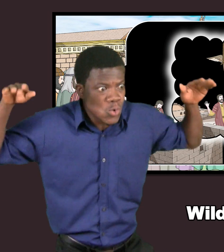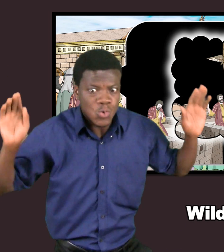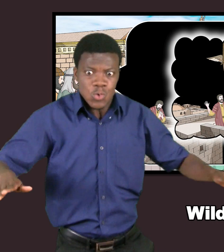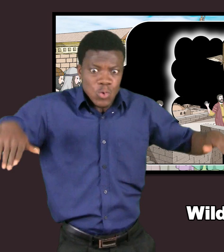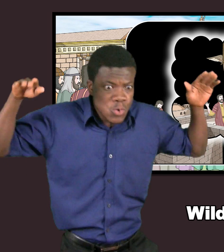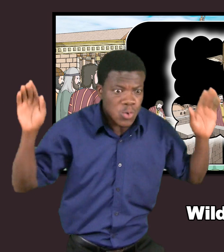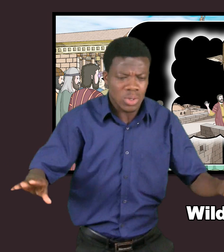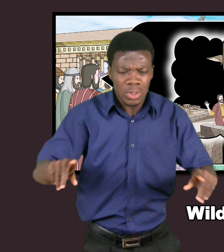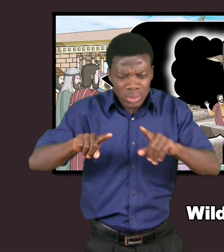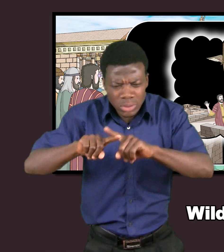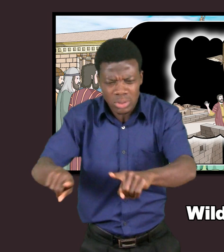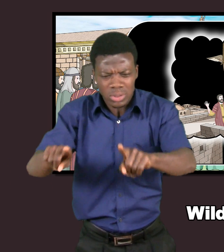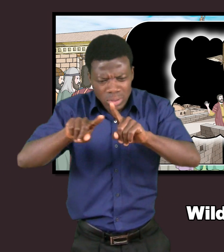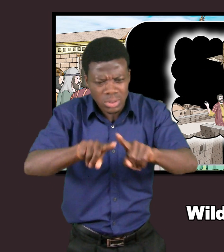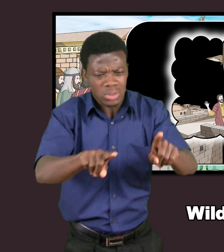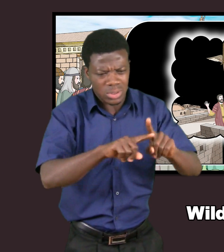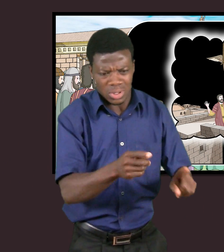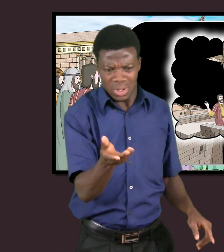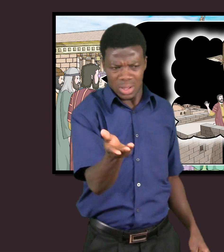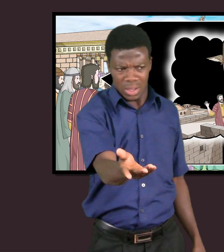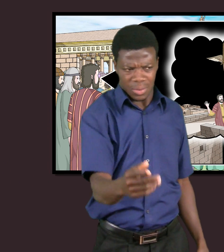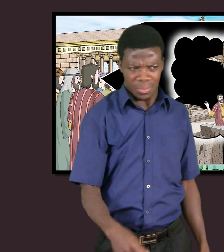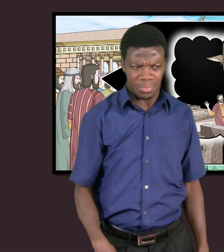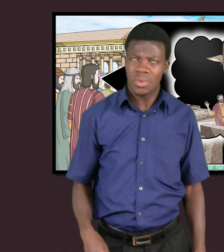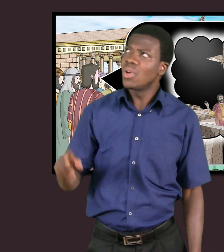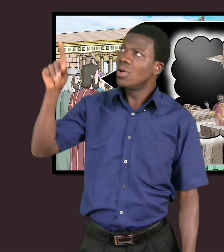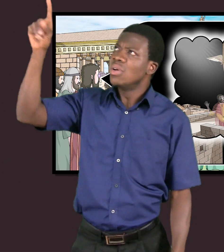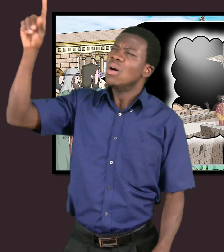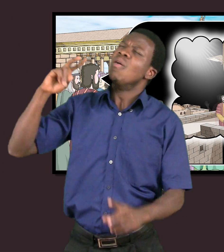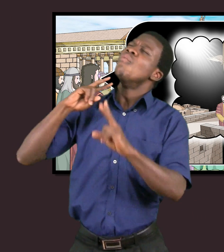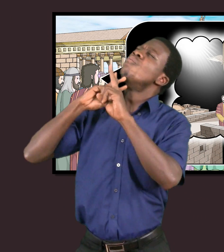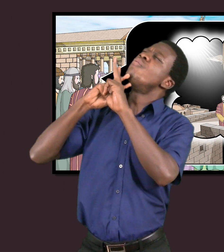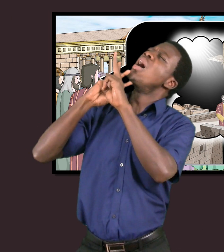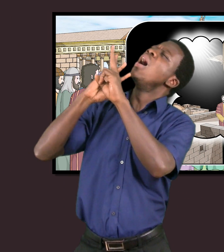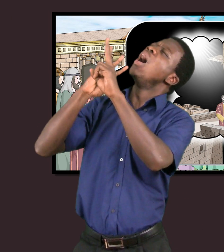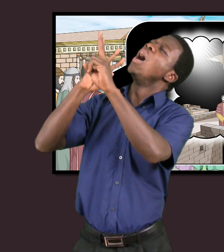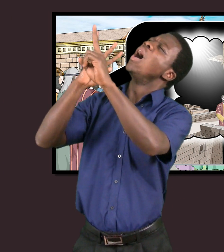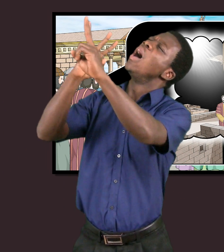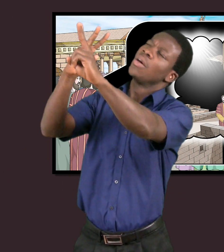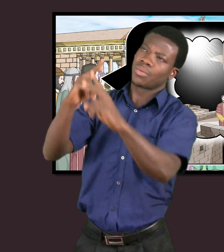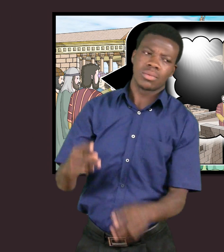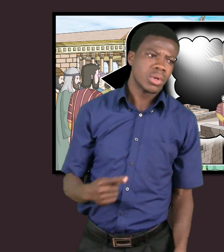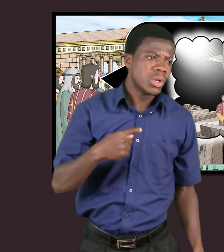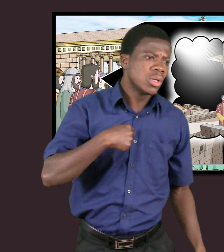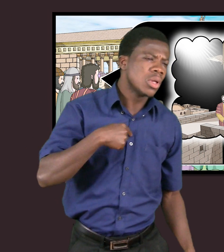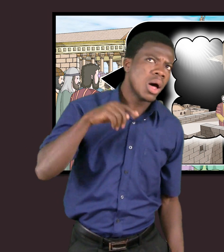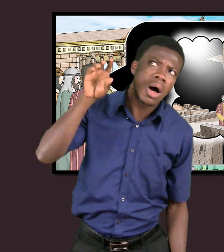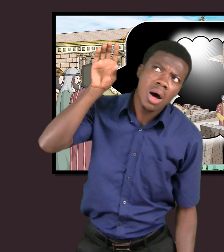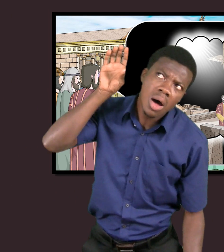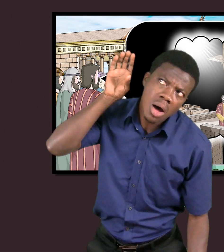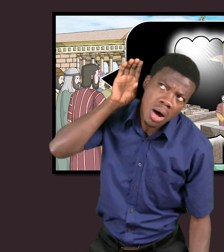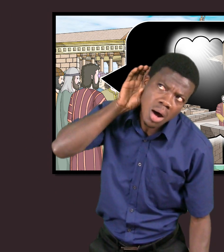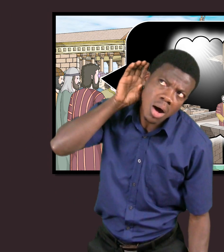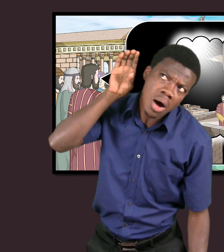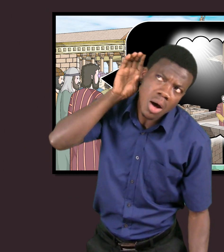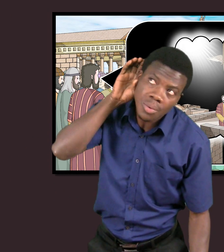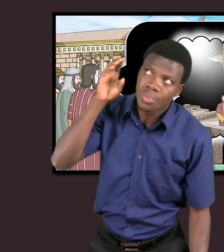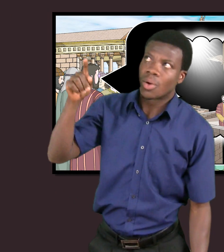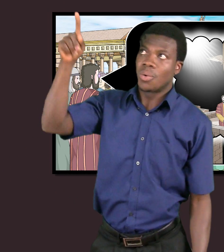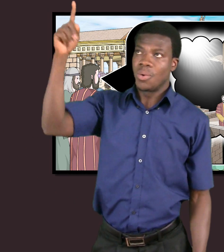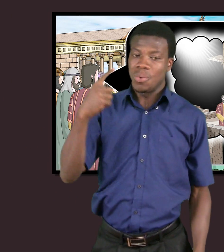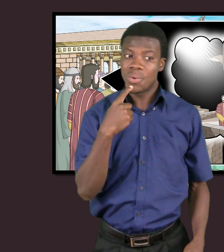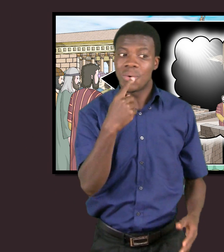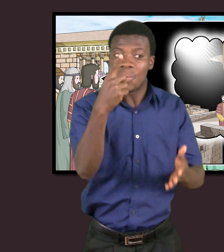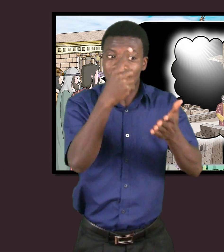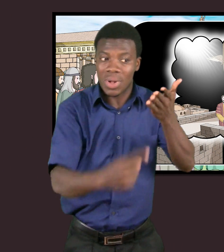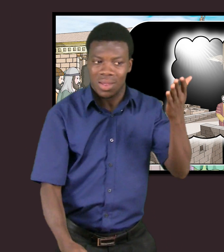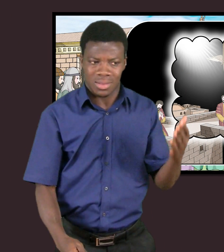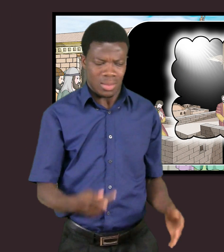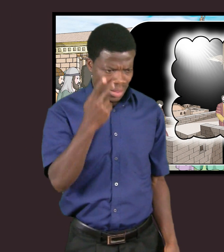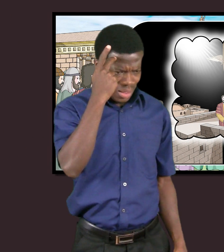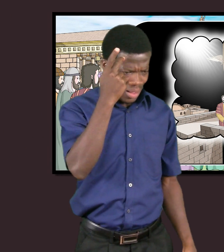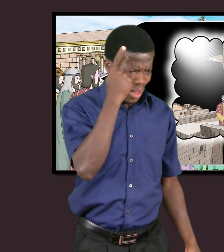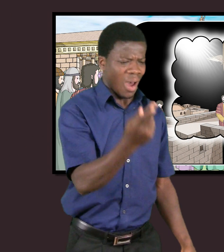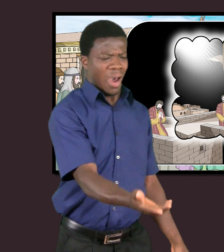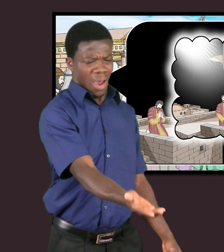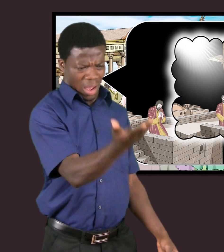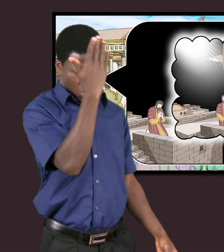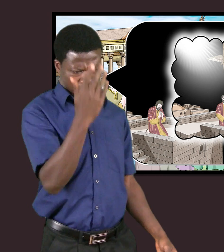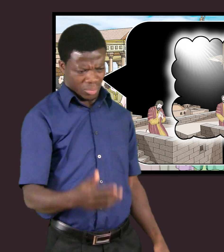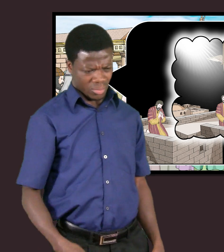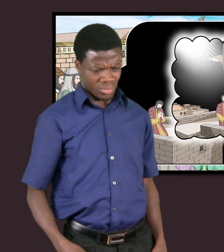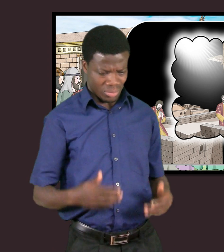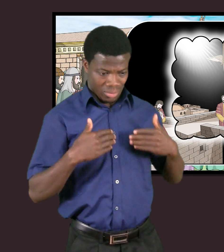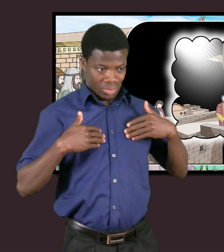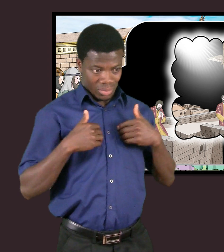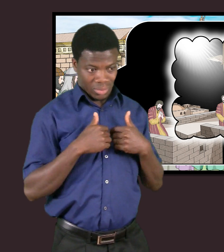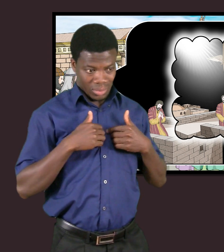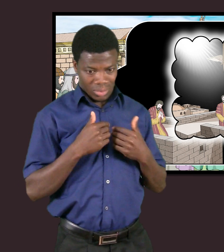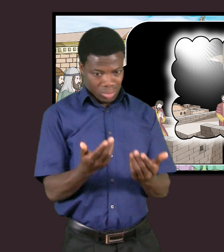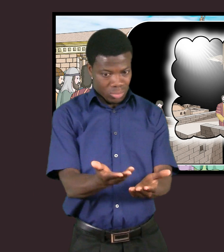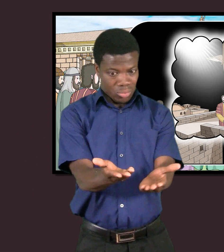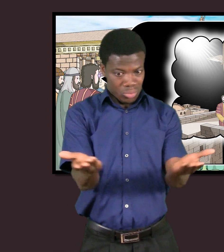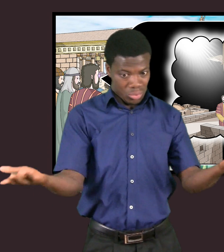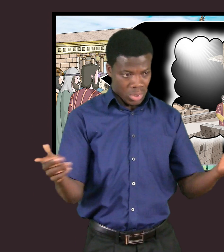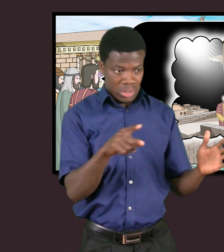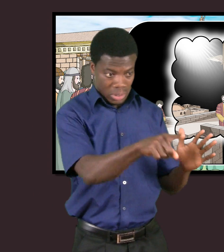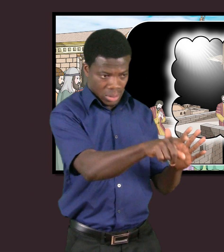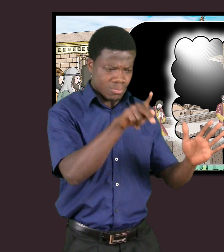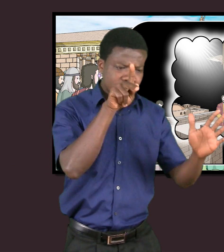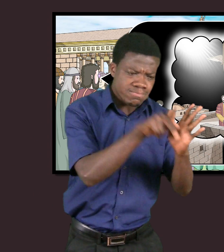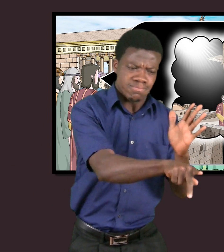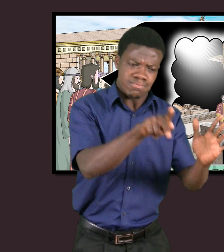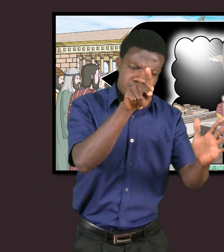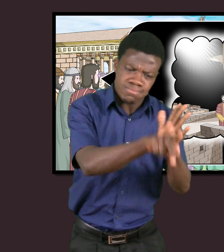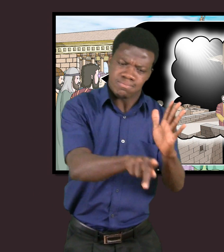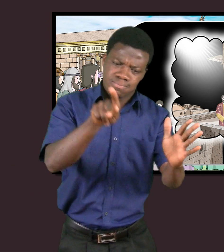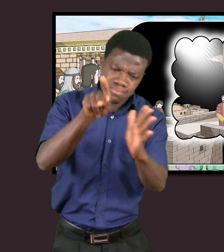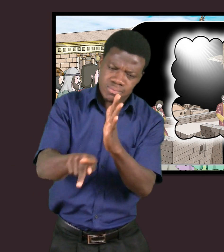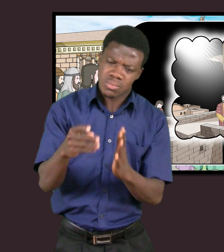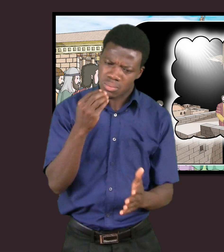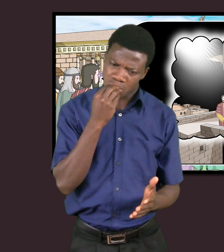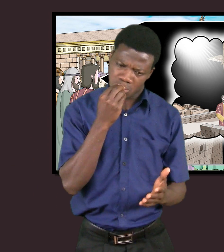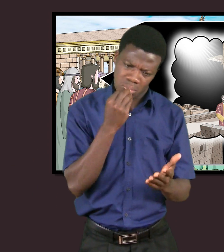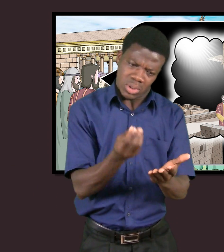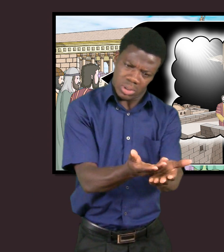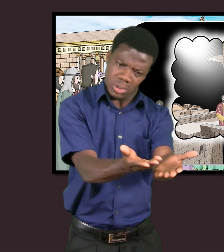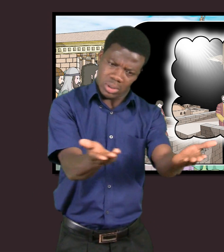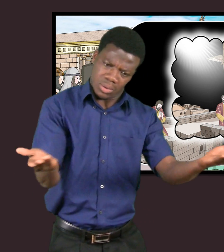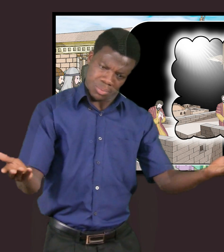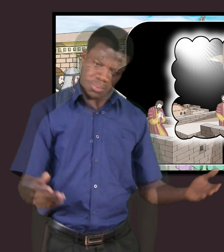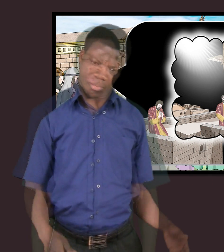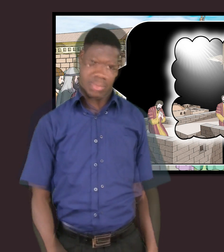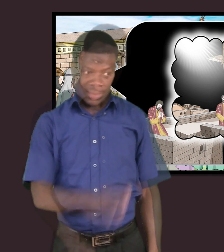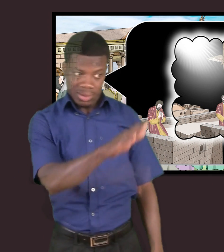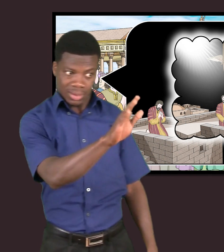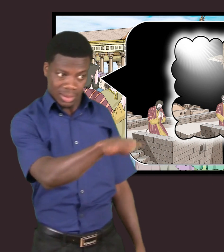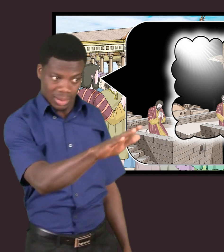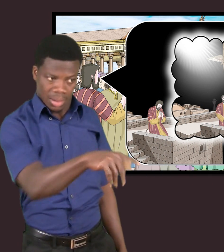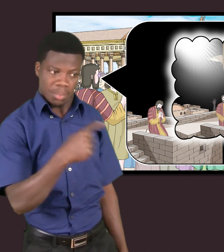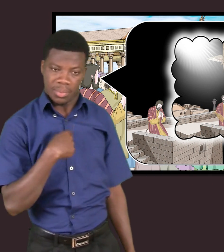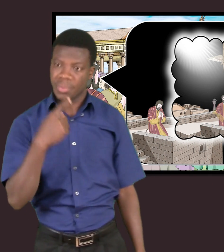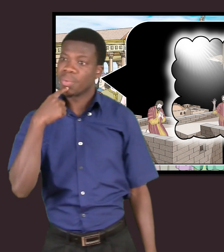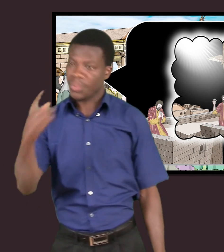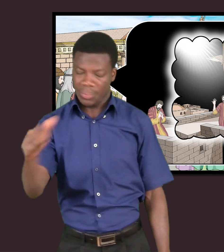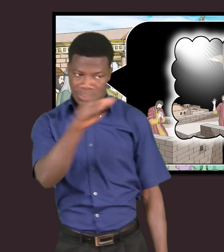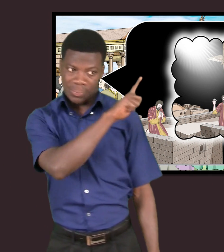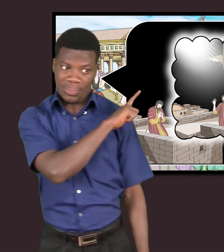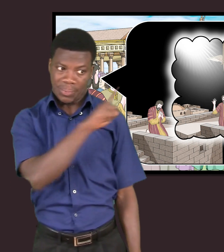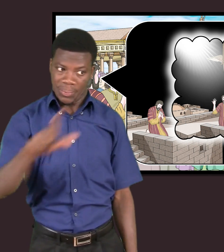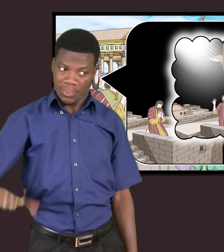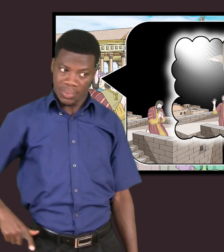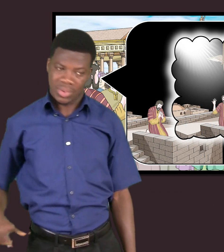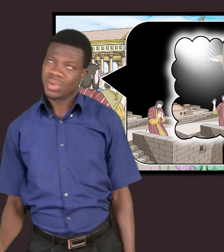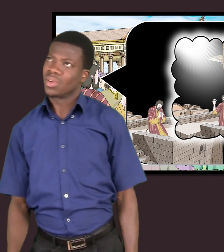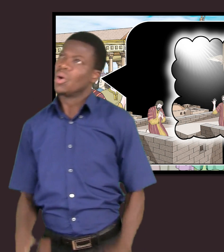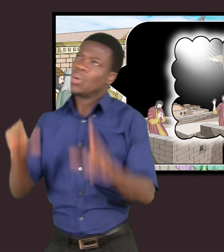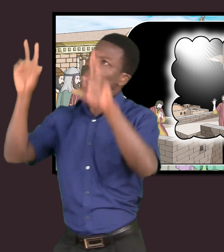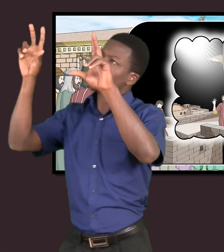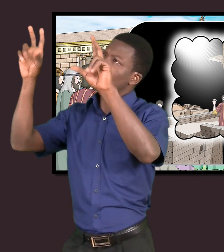Then I heard a voice saying to me, ‘Get up, Peter, kill and eat.’